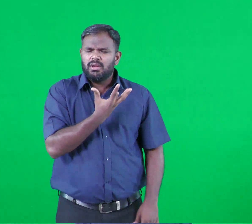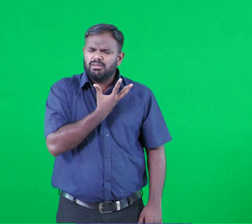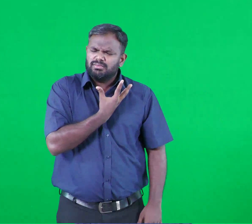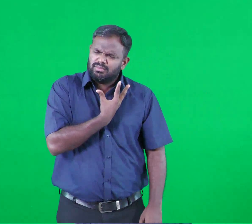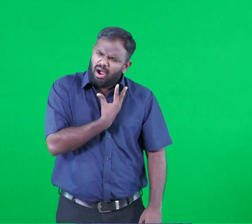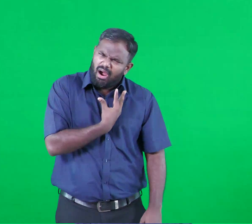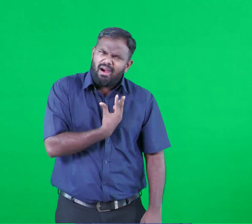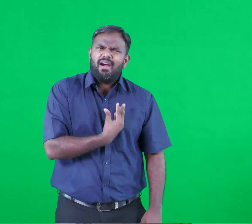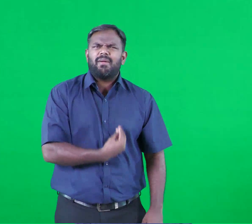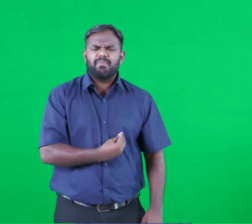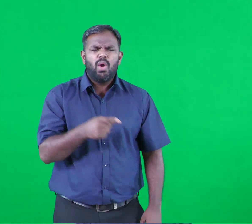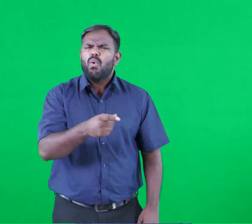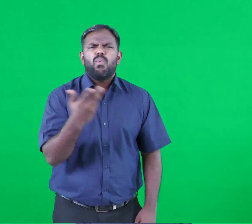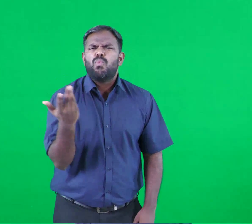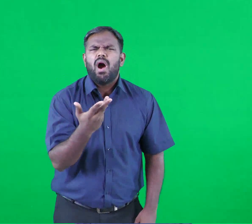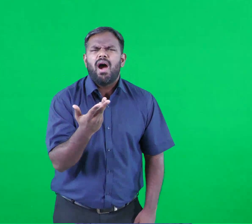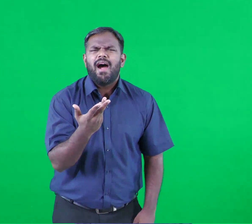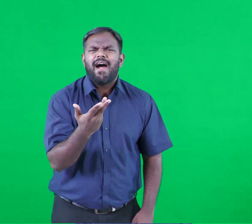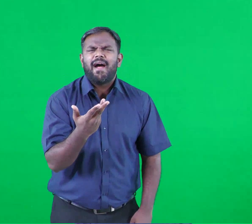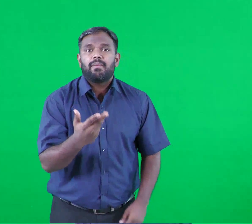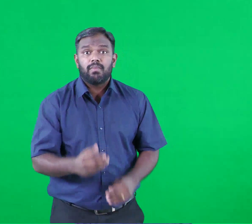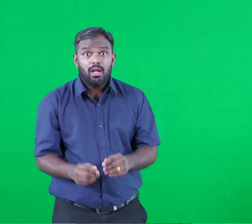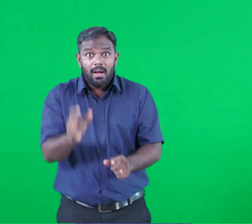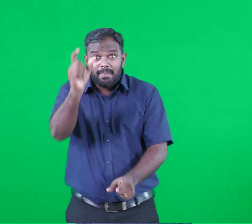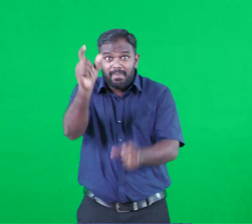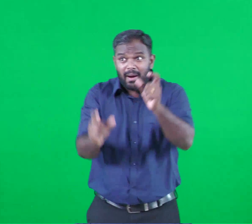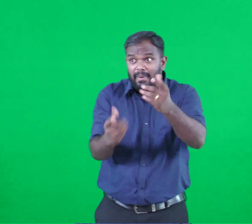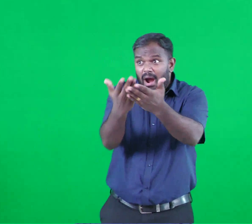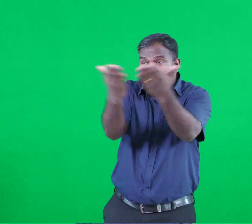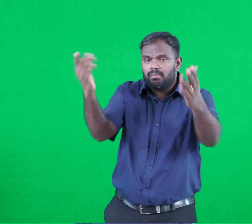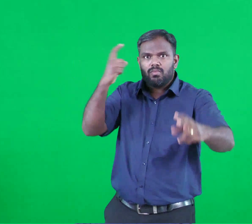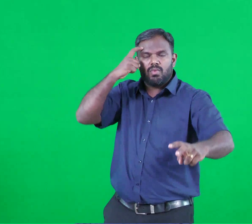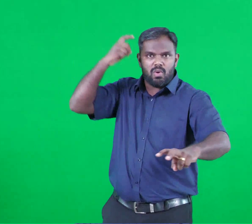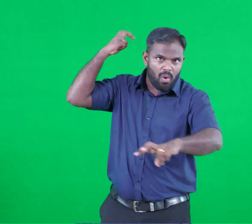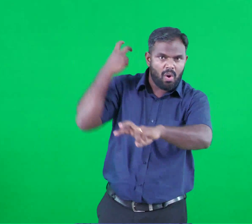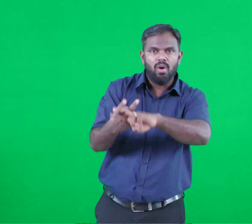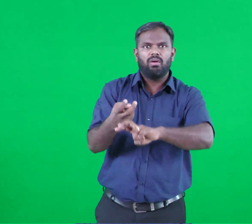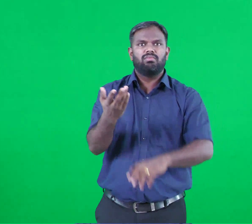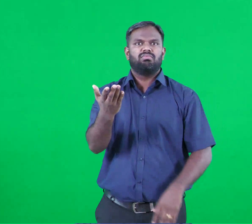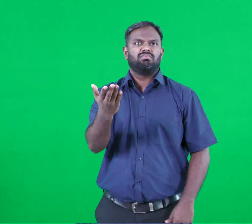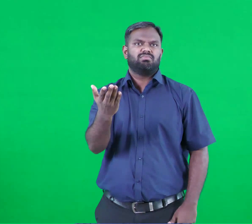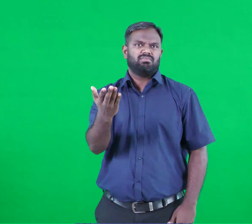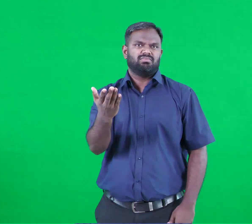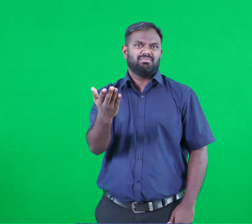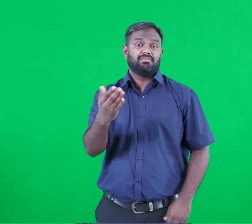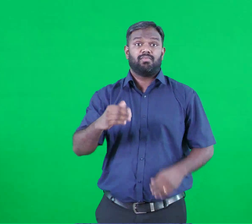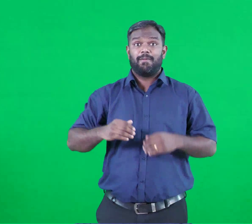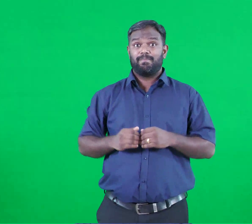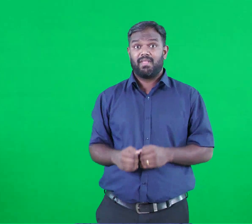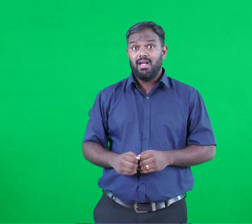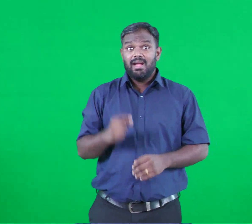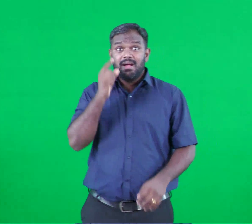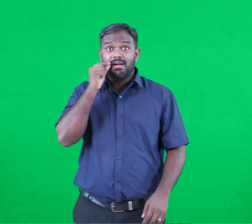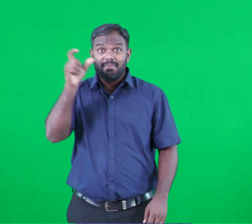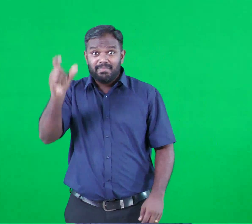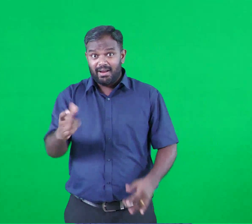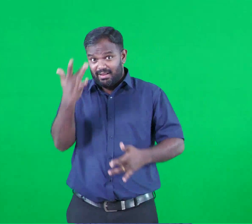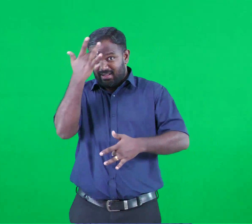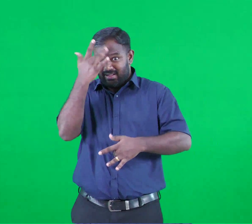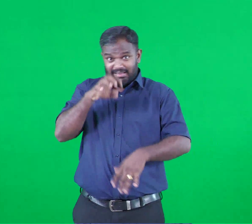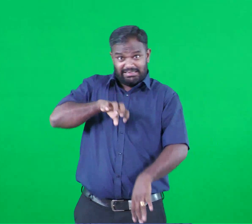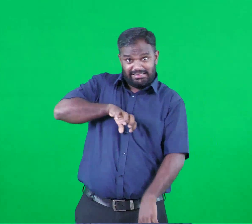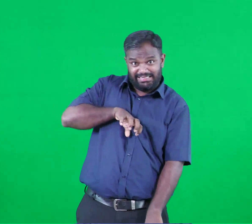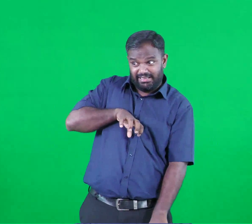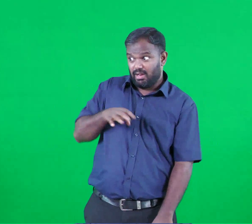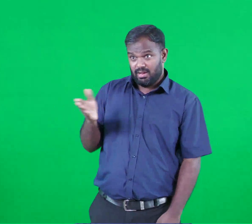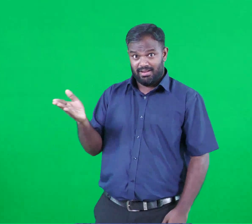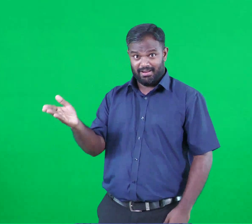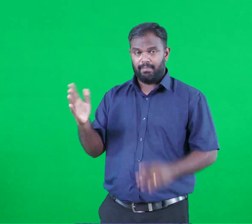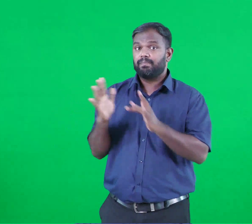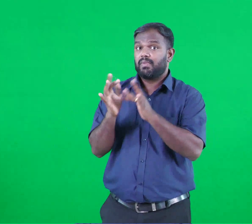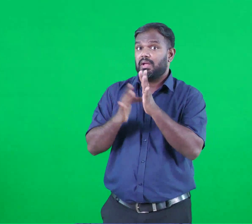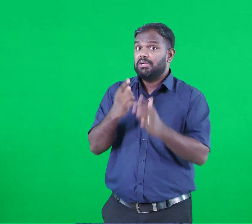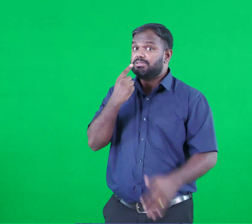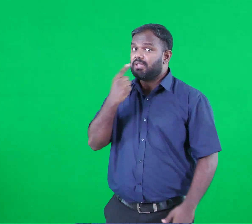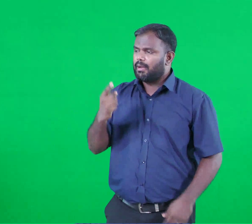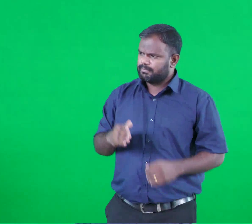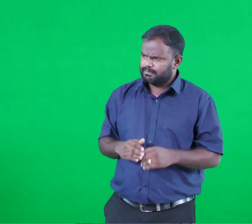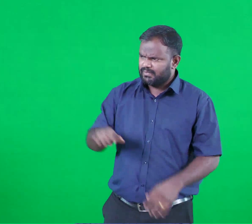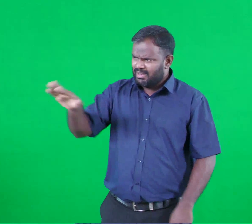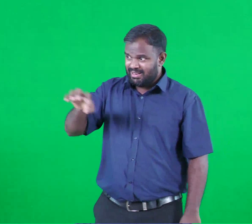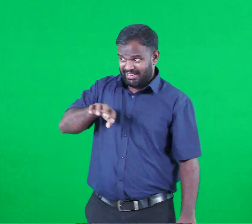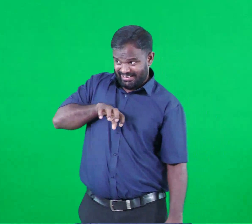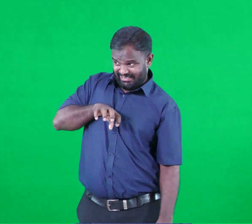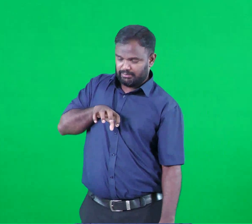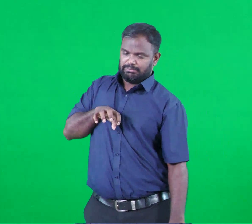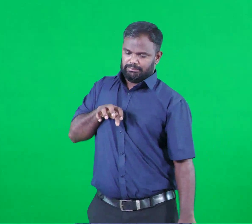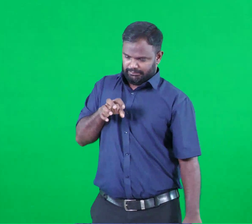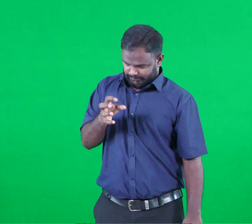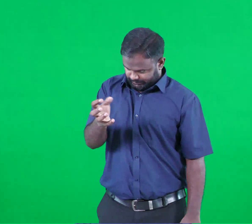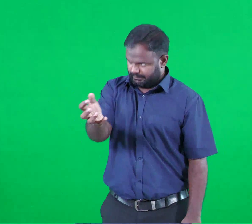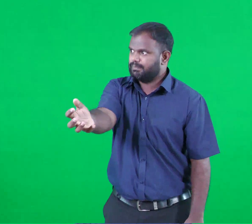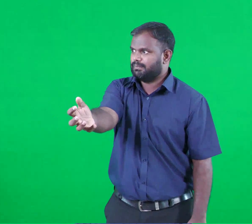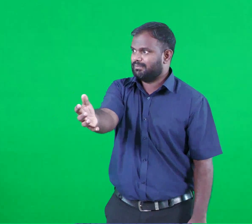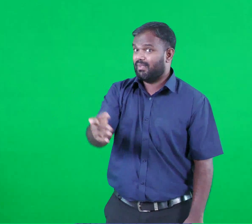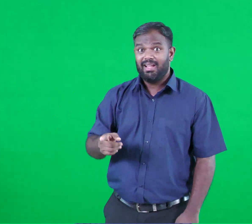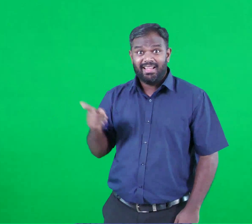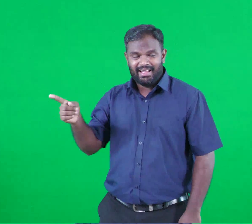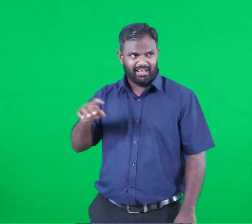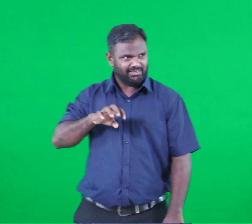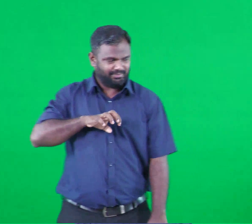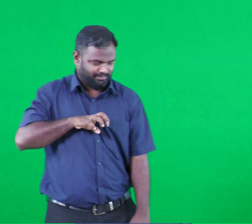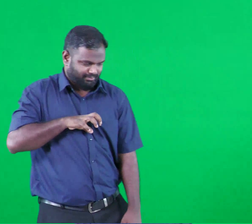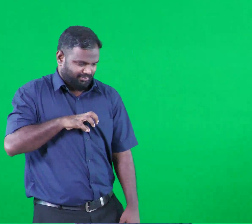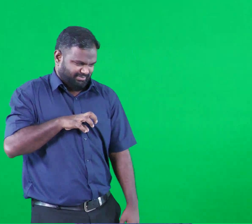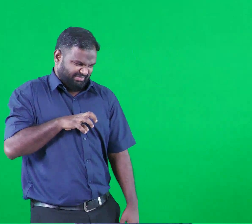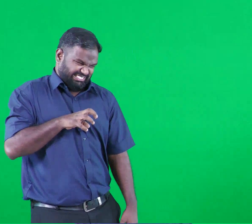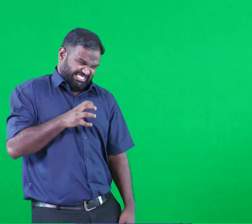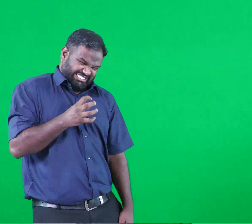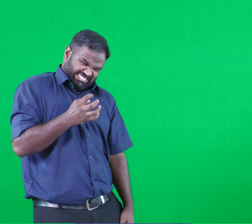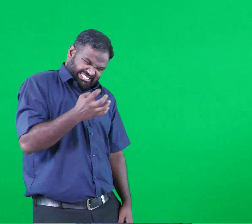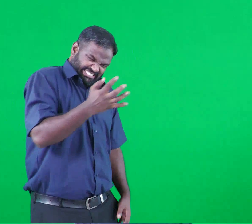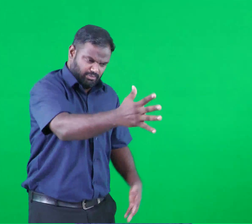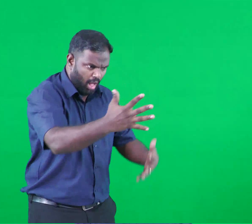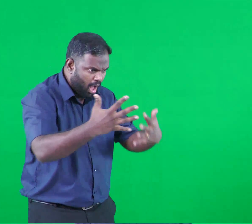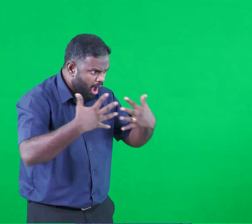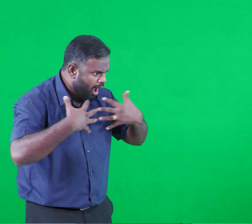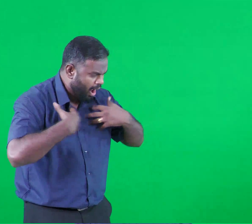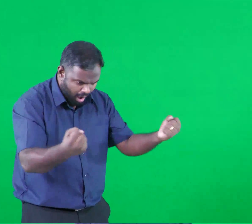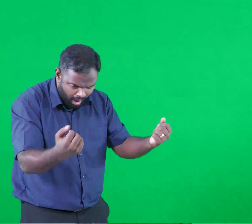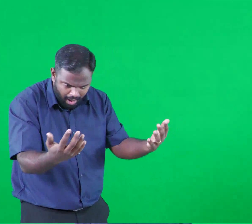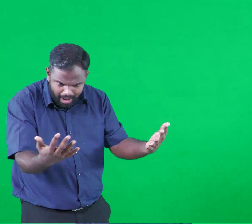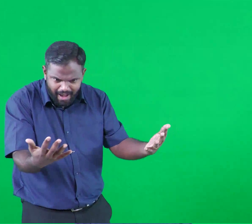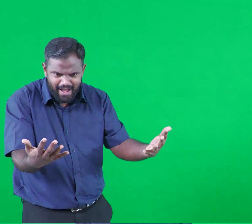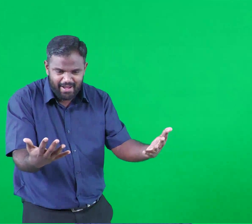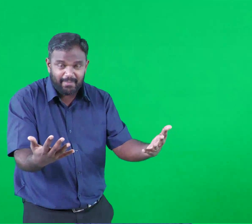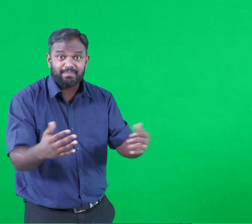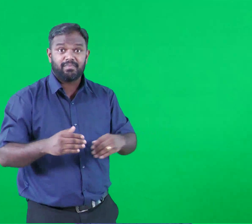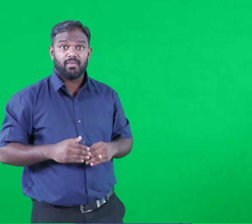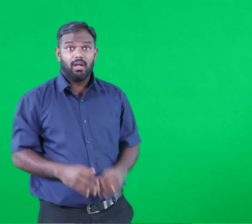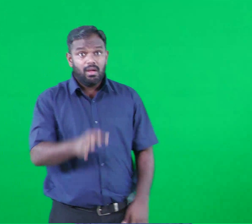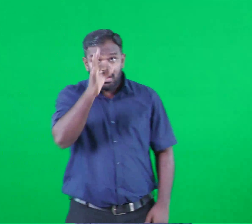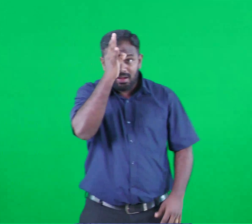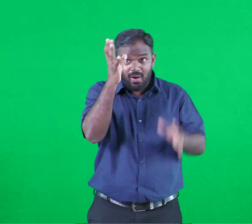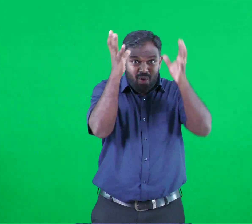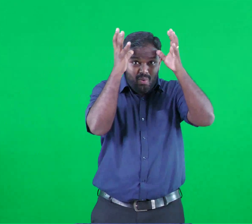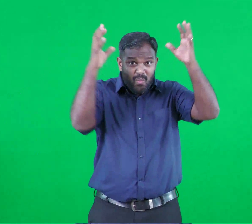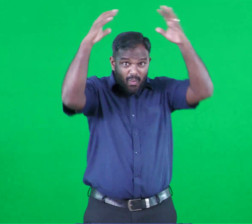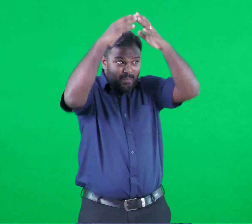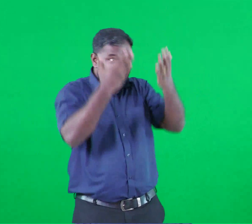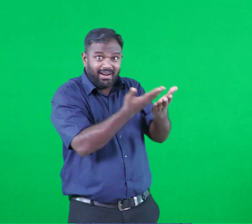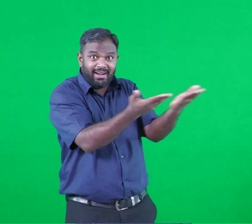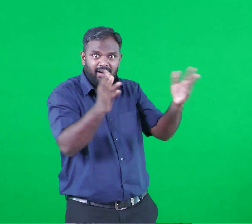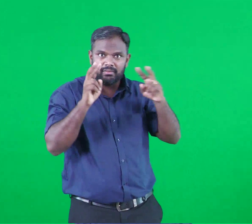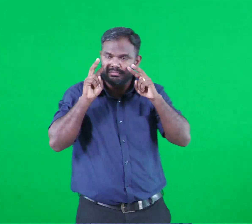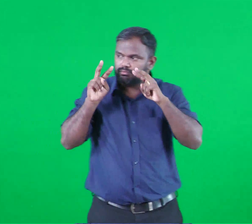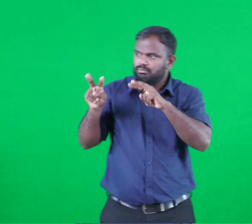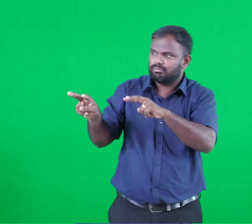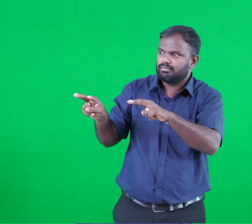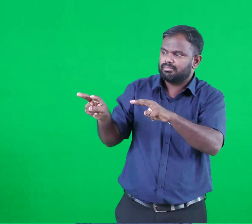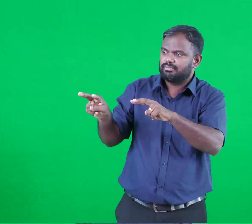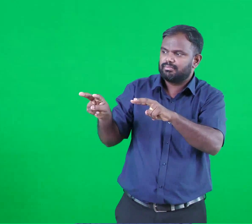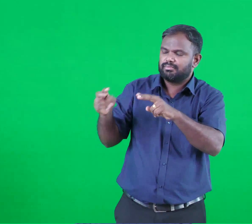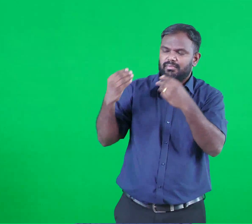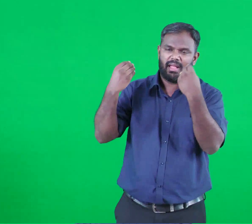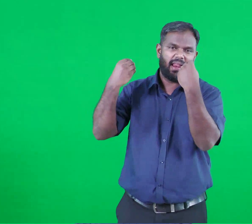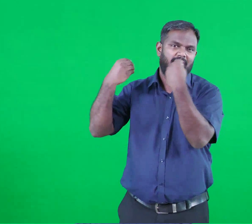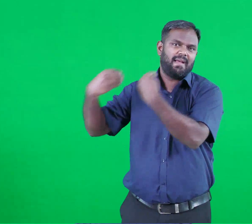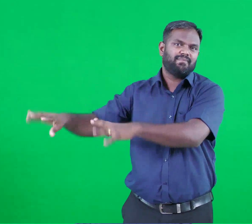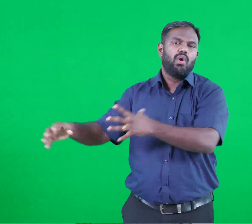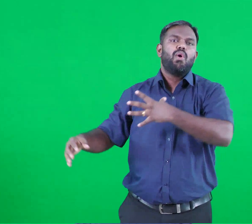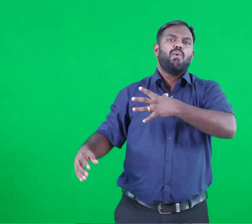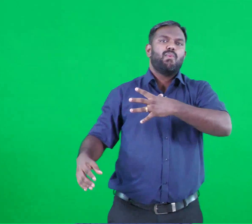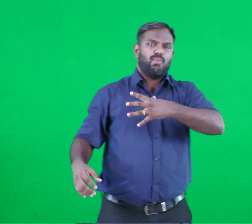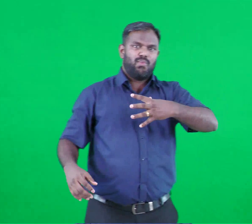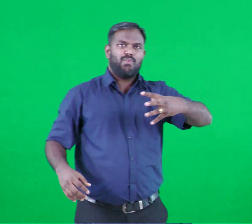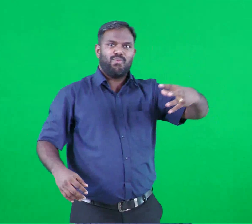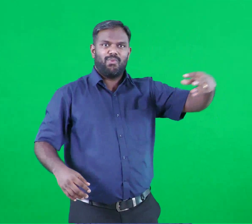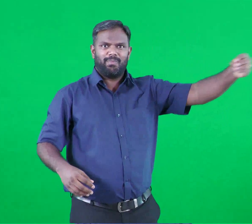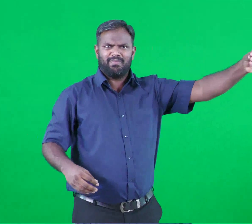Then He said to the man, "Stretch out your hand." So he stretched it out, and it was restored.